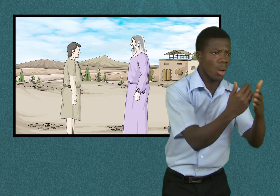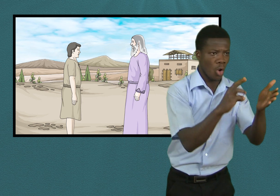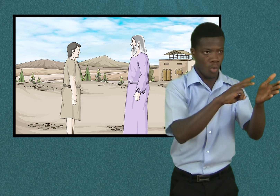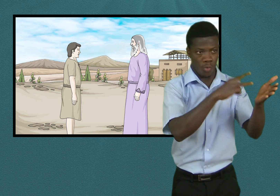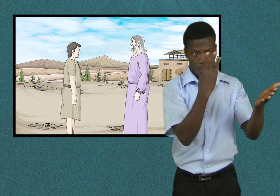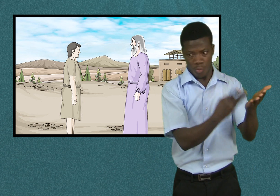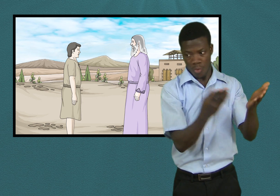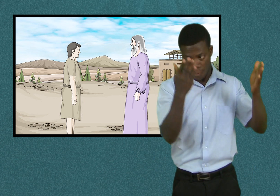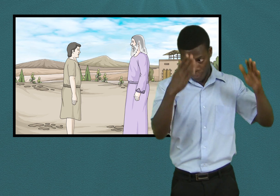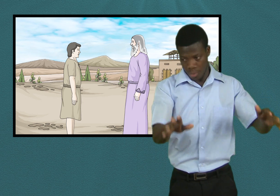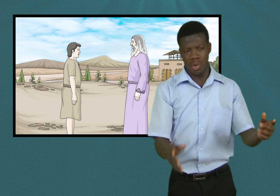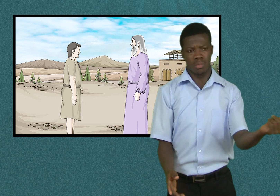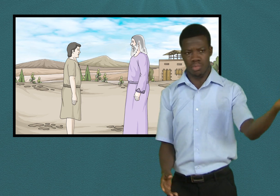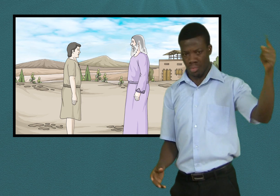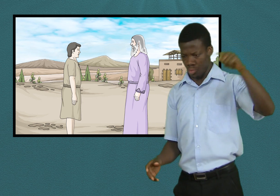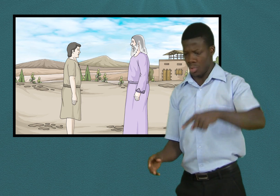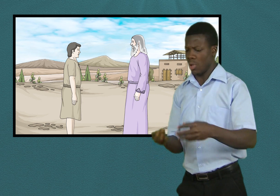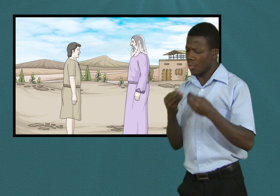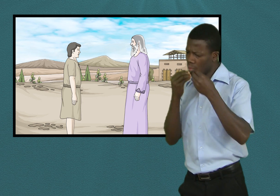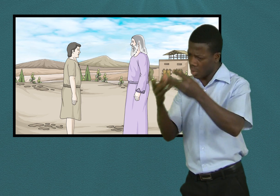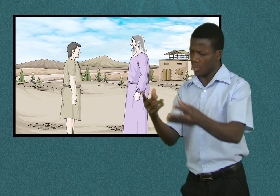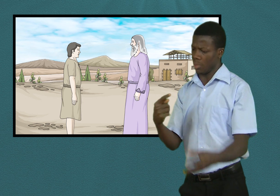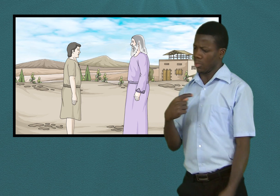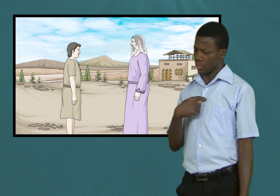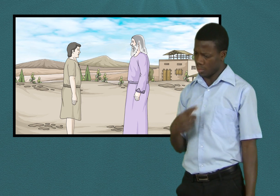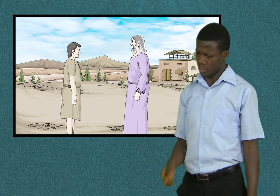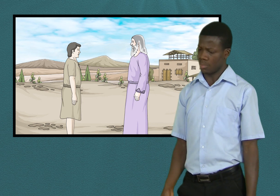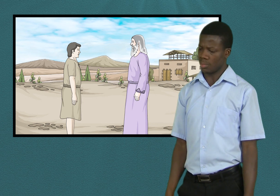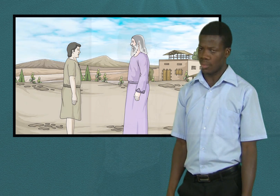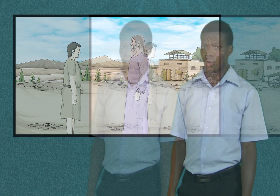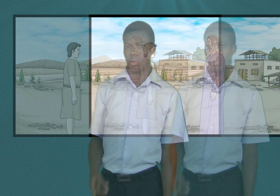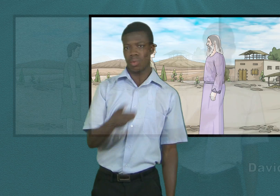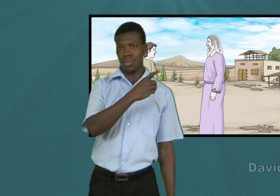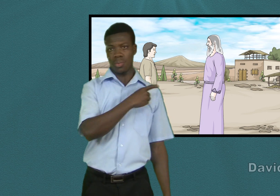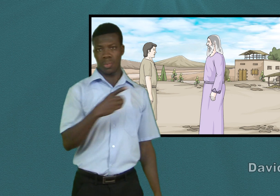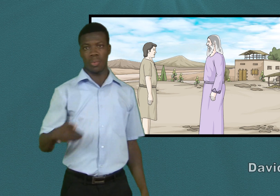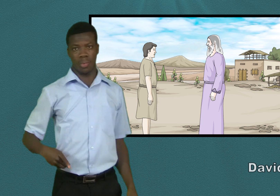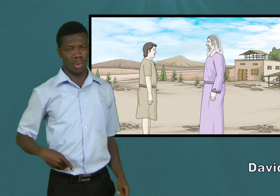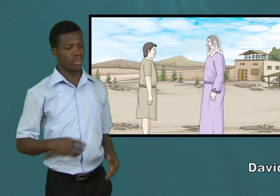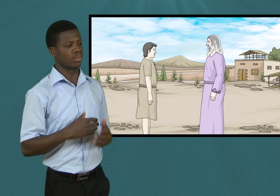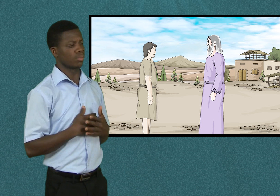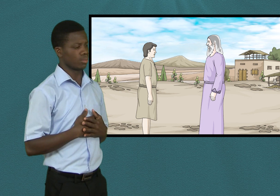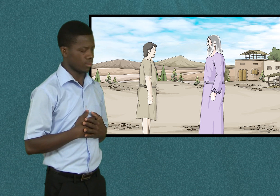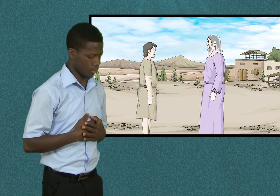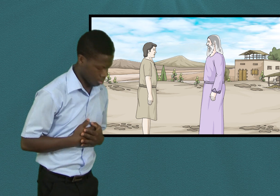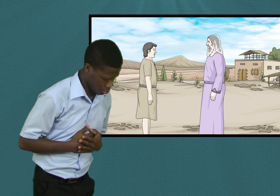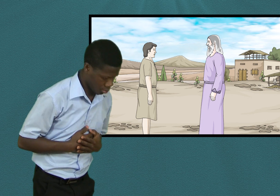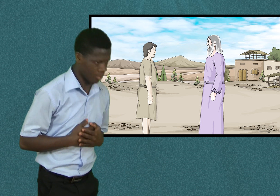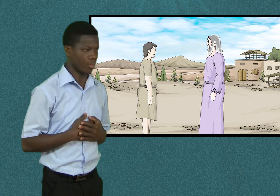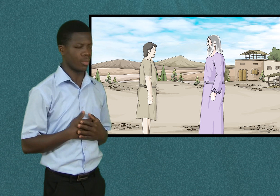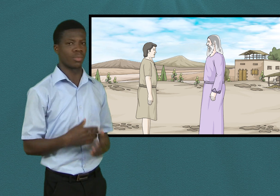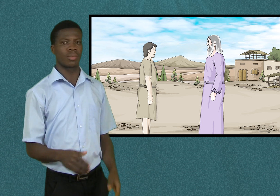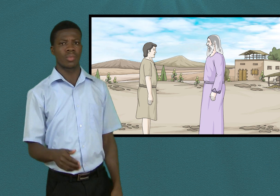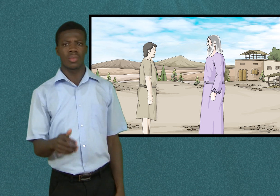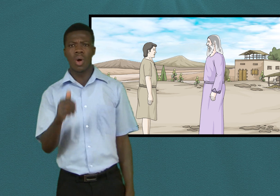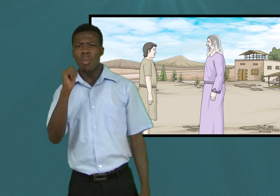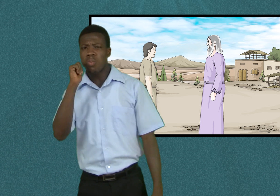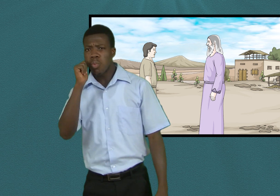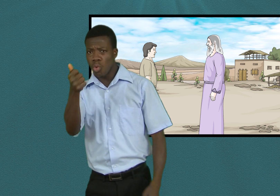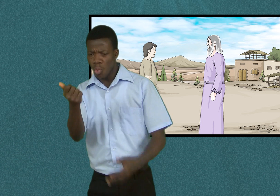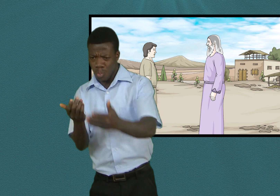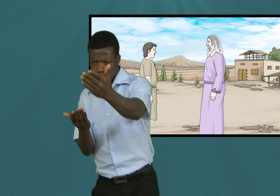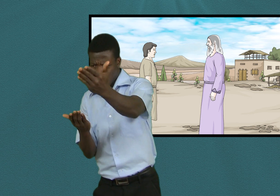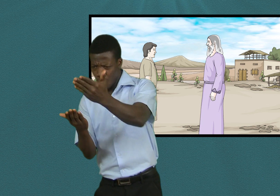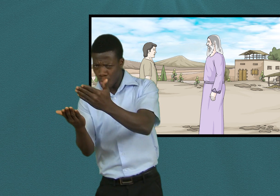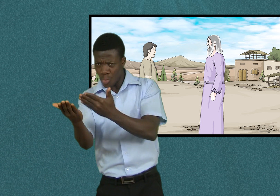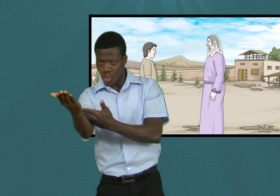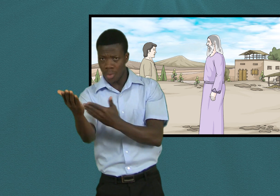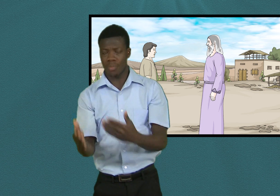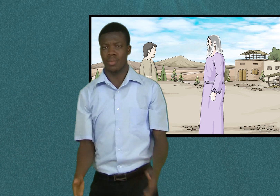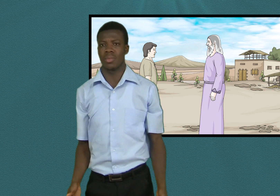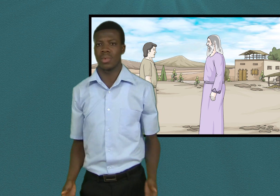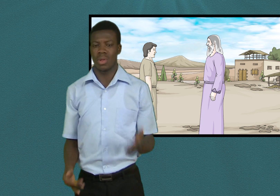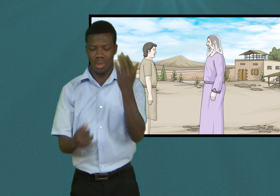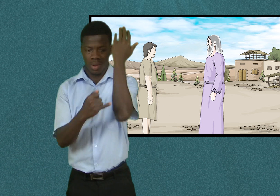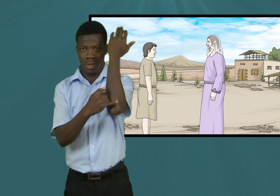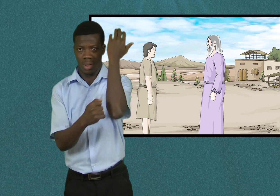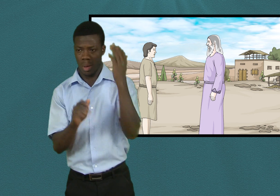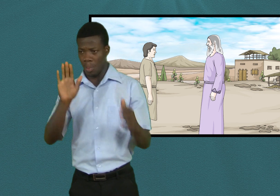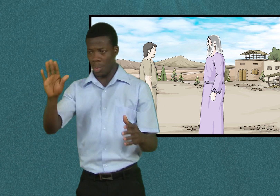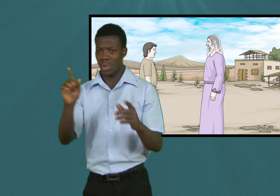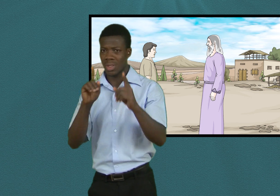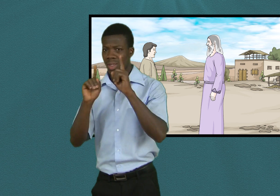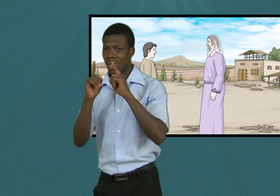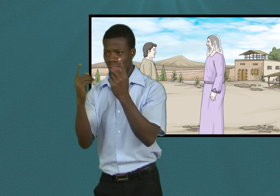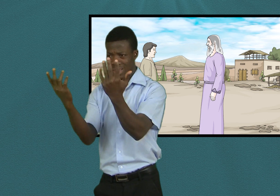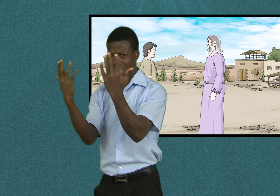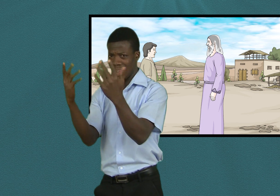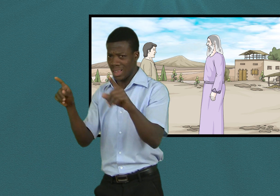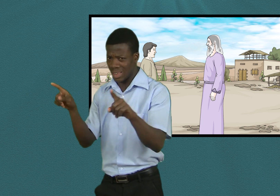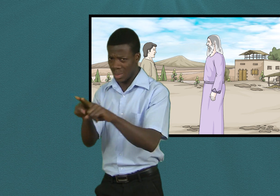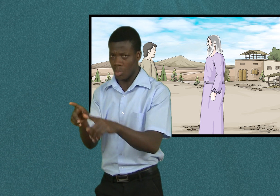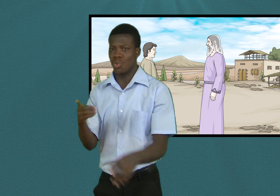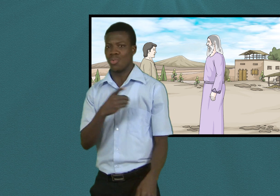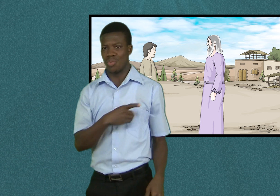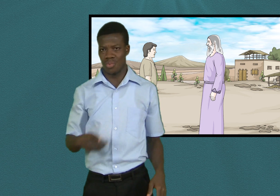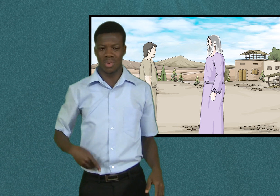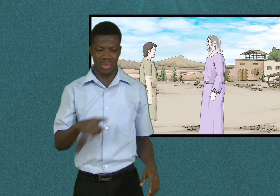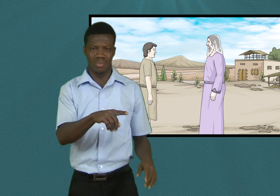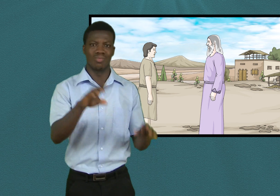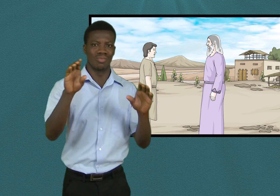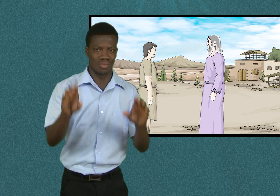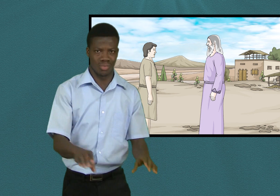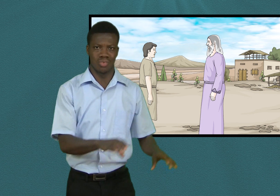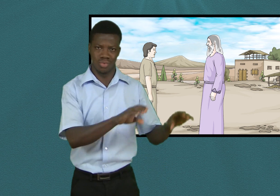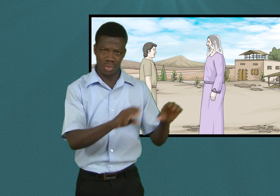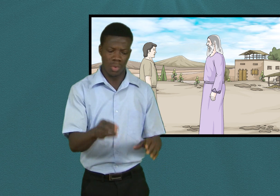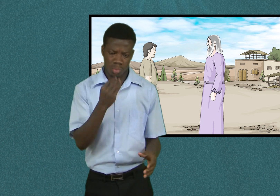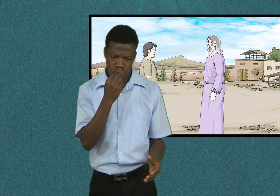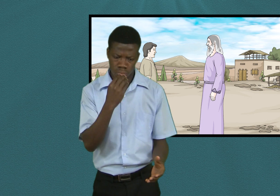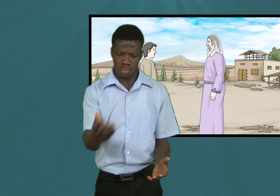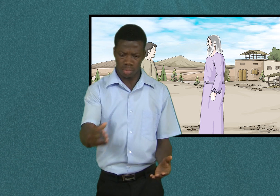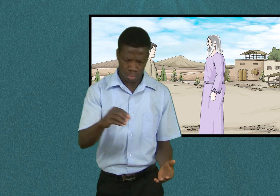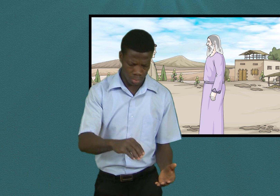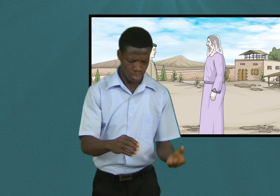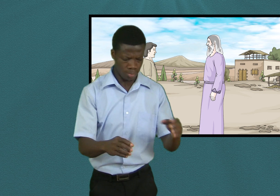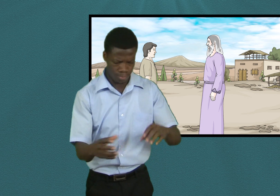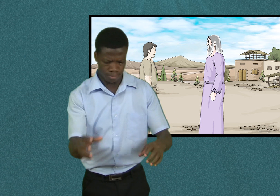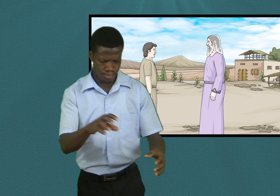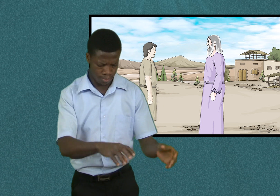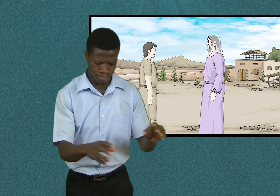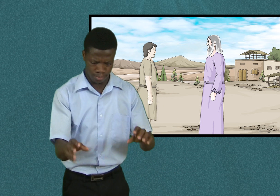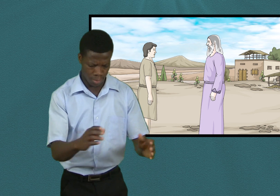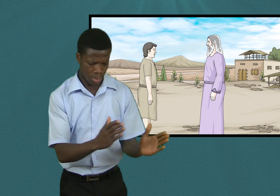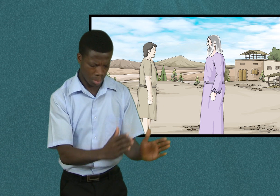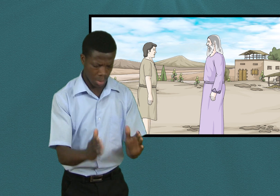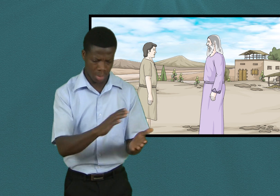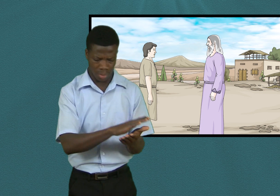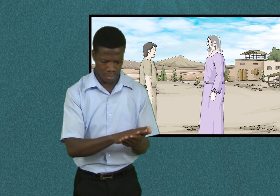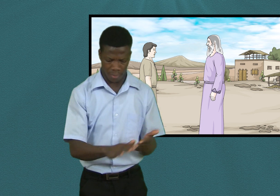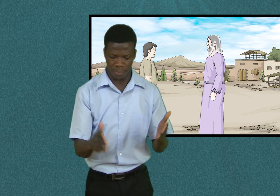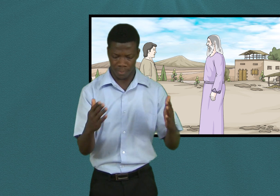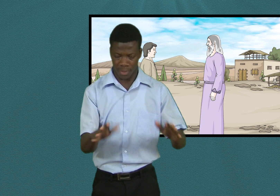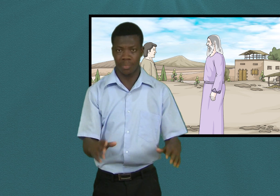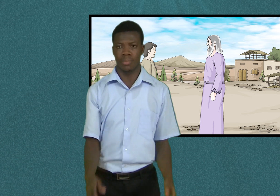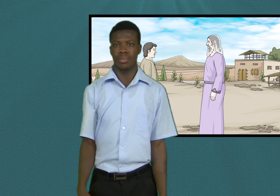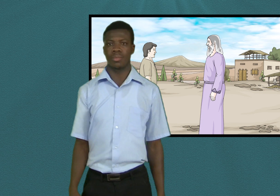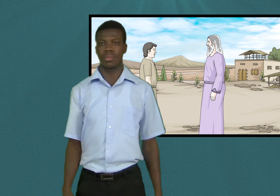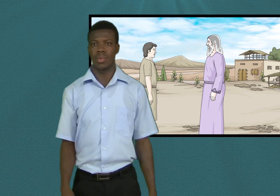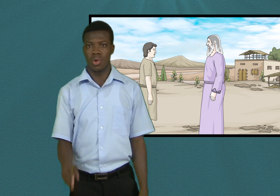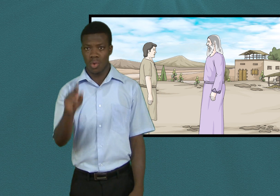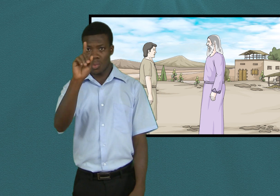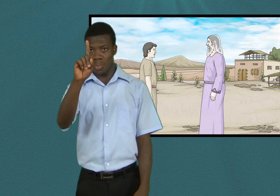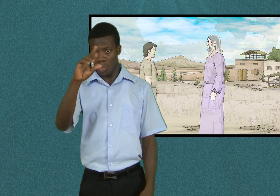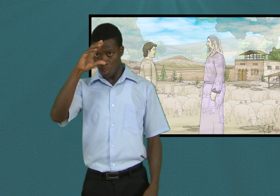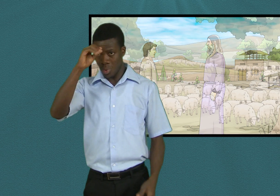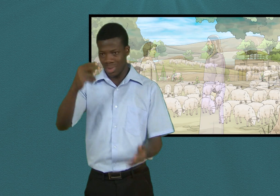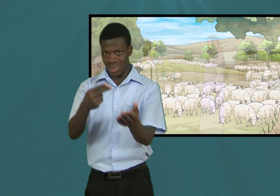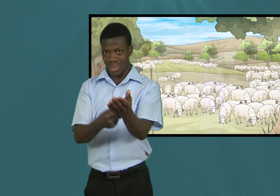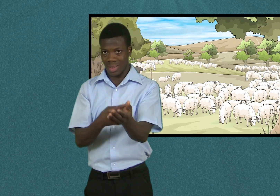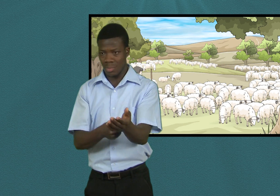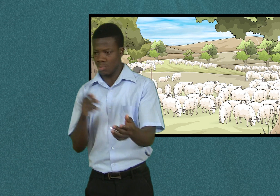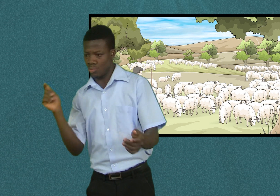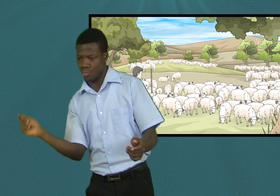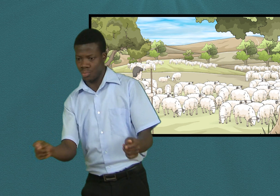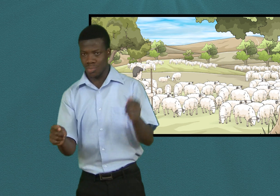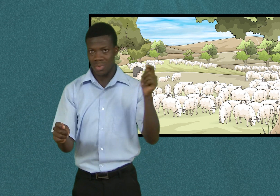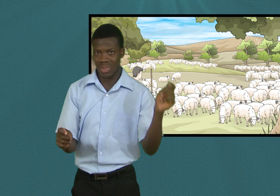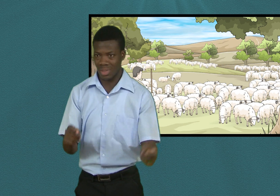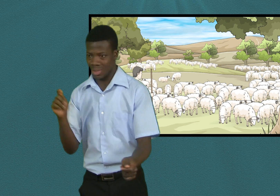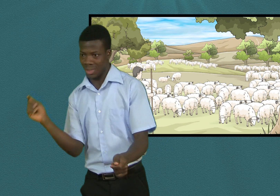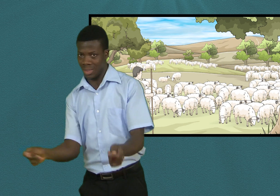They are with Saul and all the men of Israel in the Valley of Elah, fighting against the Philistines.”